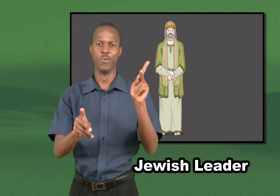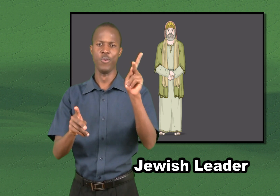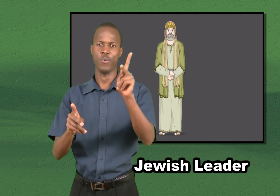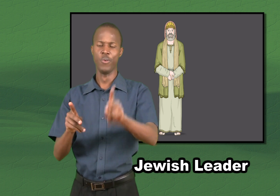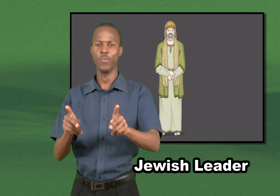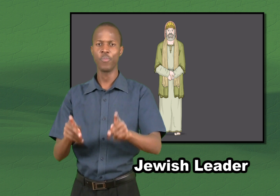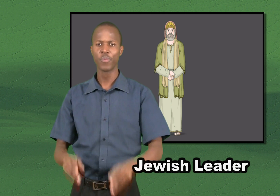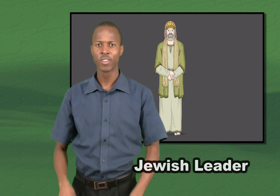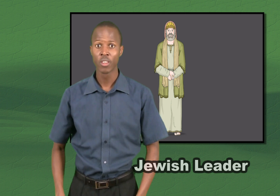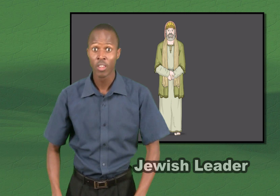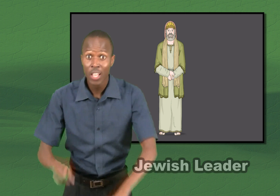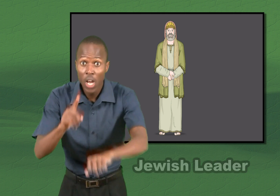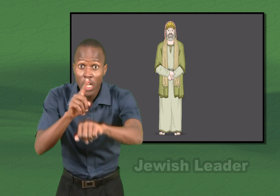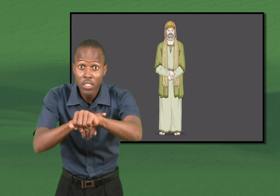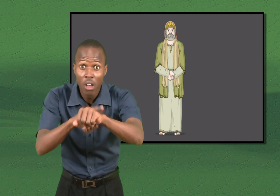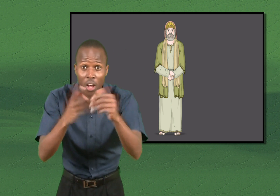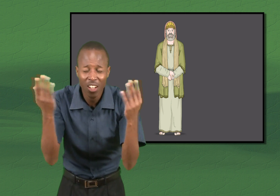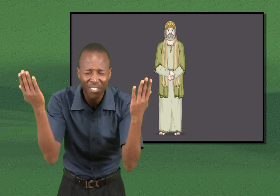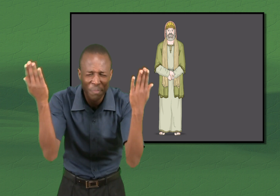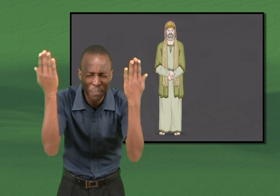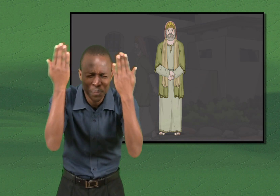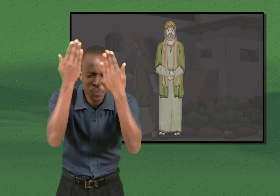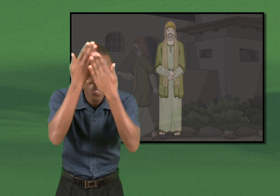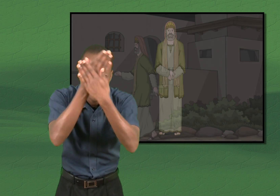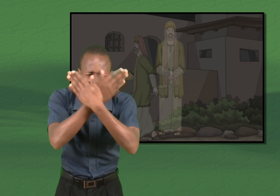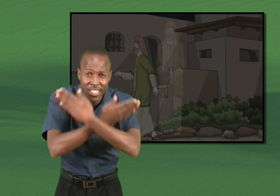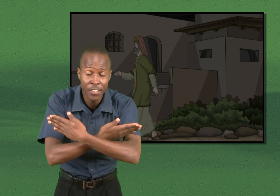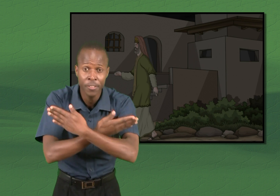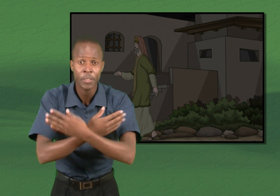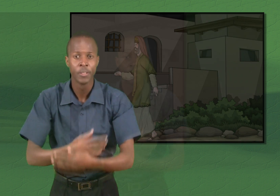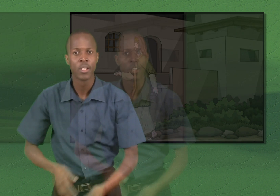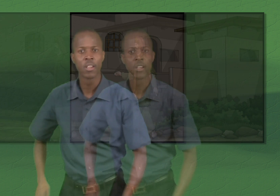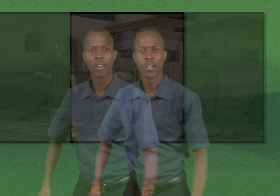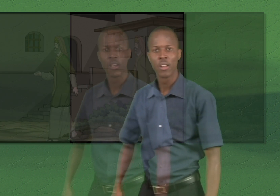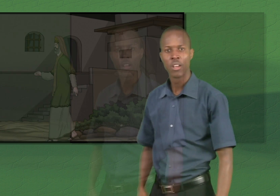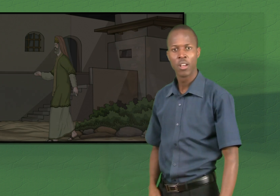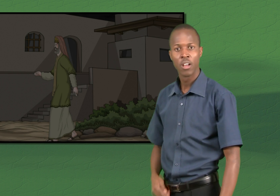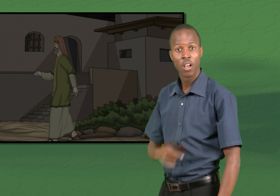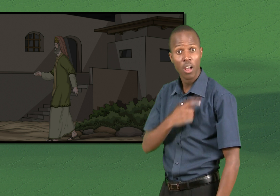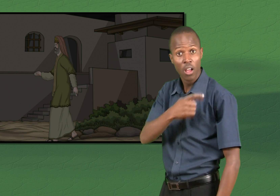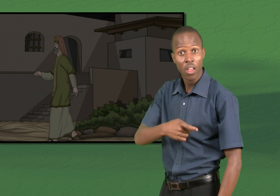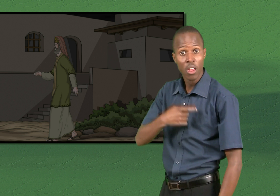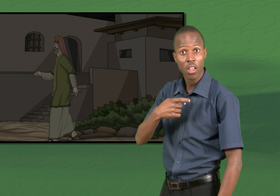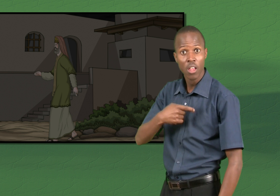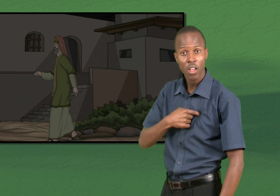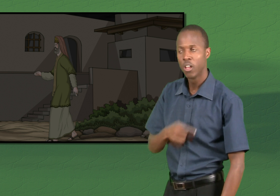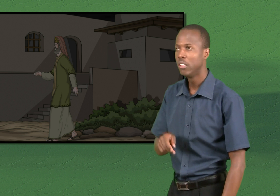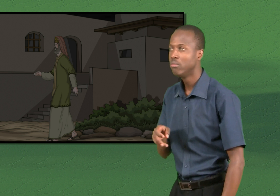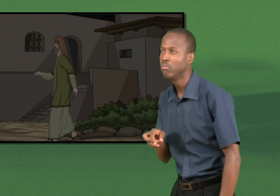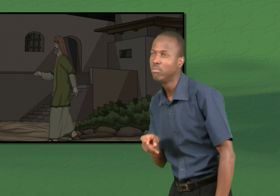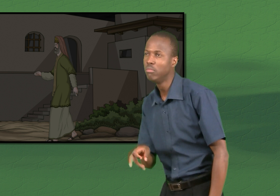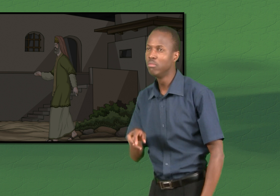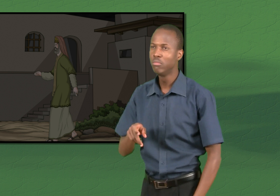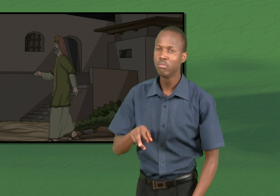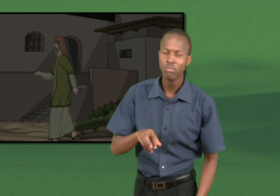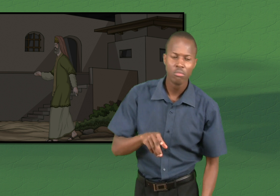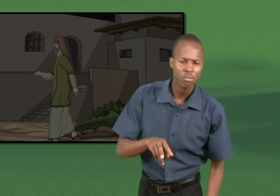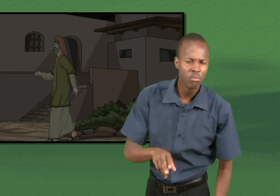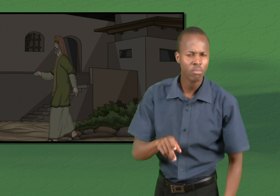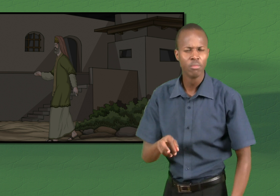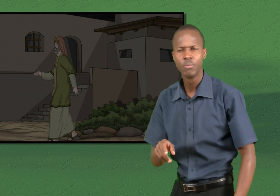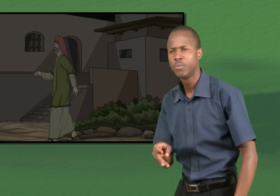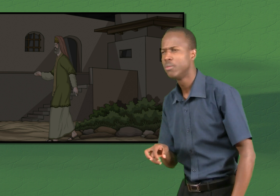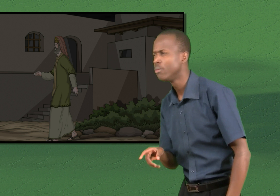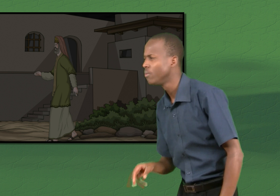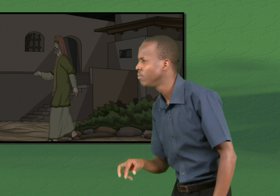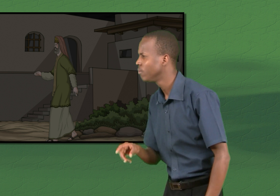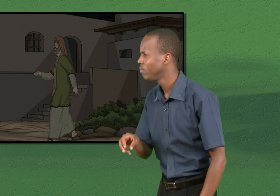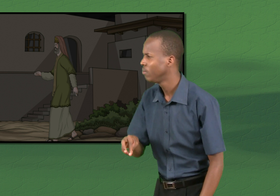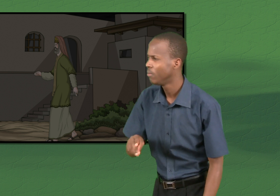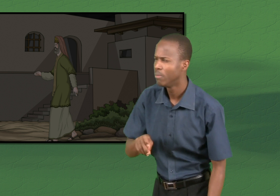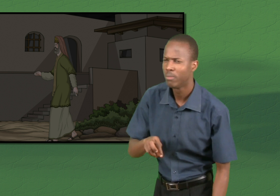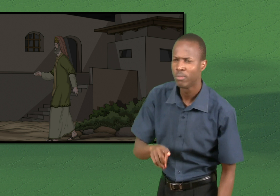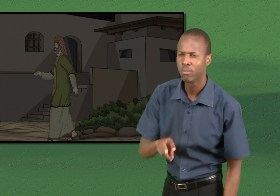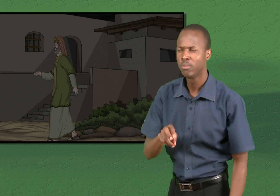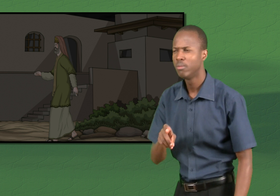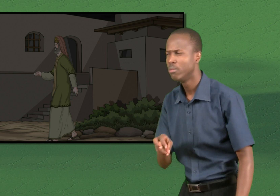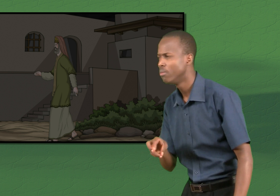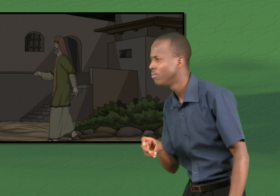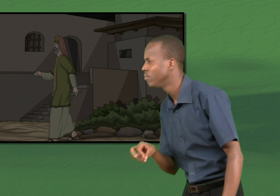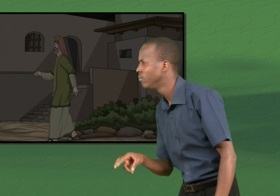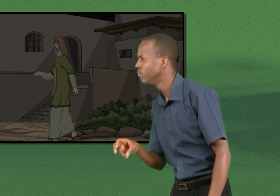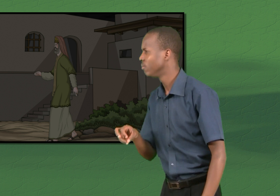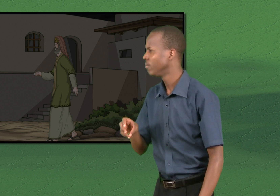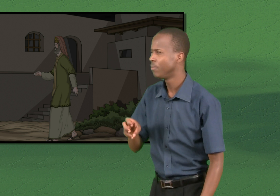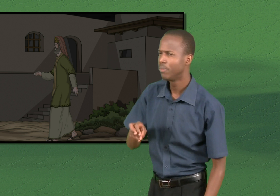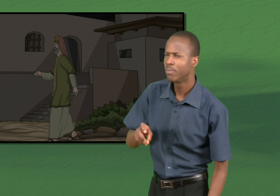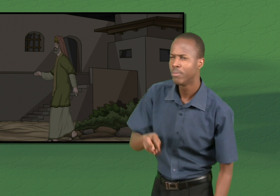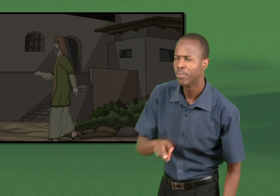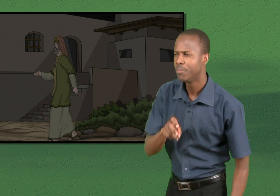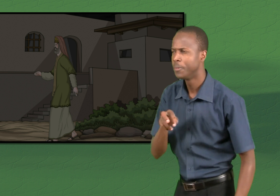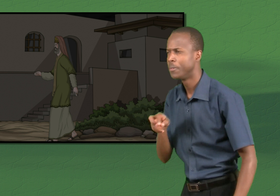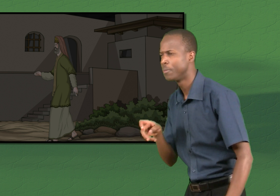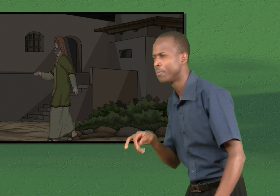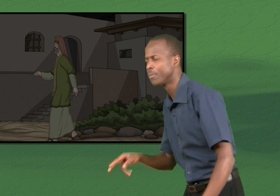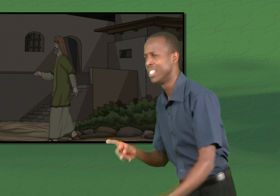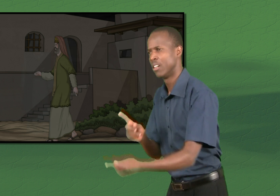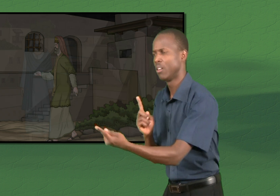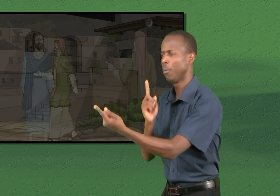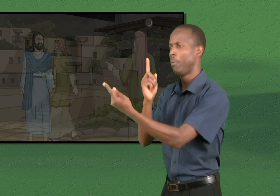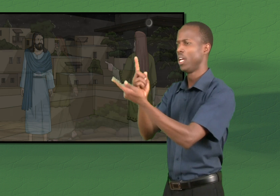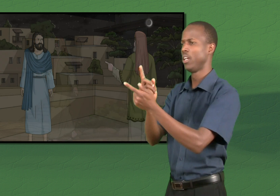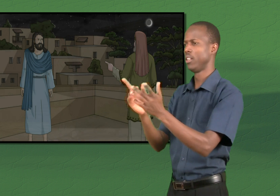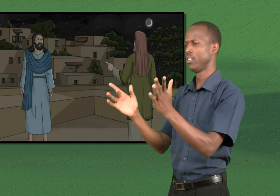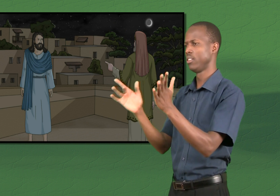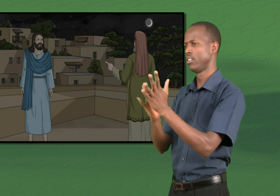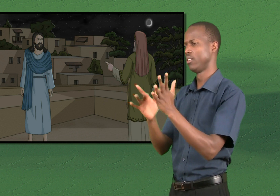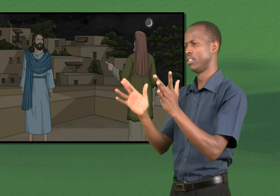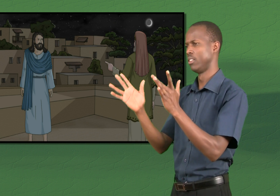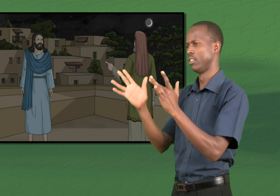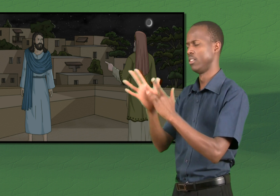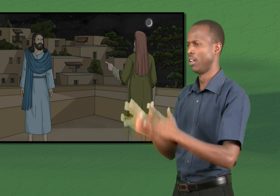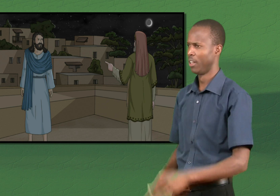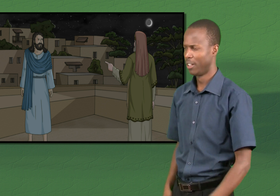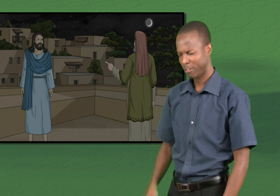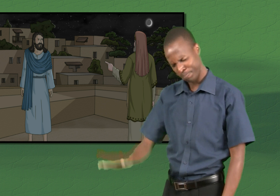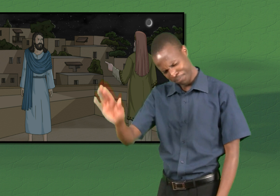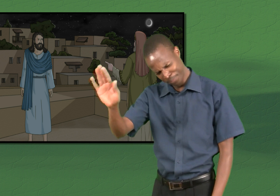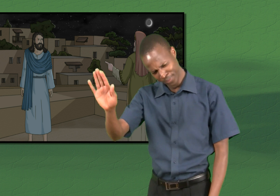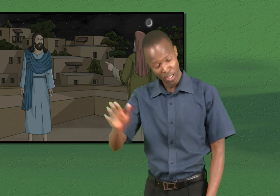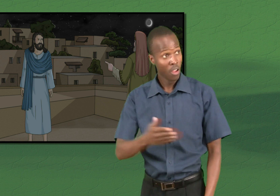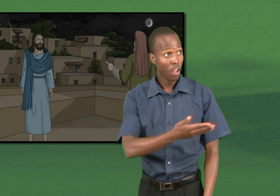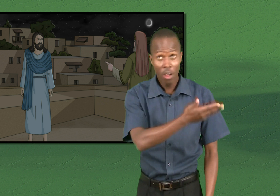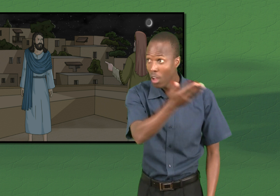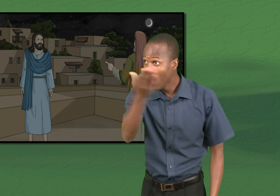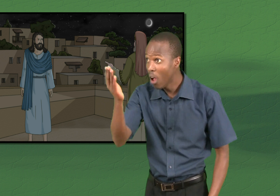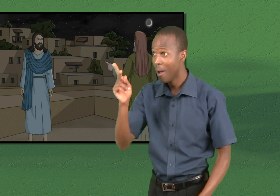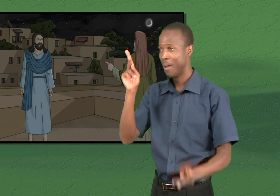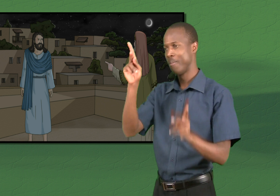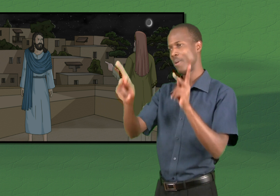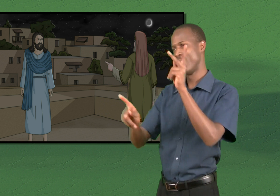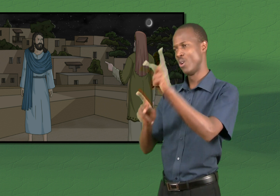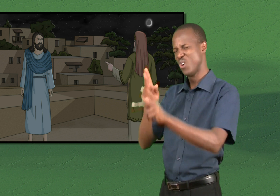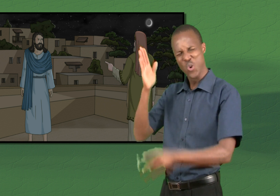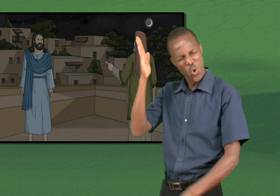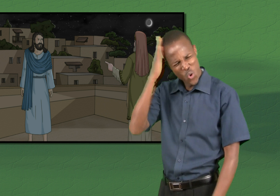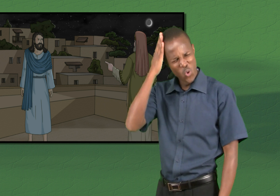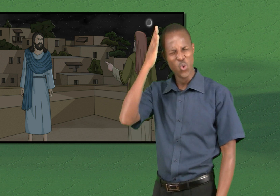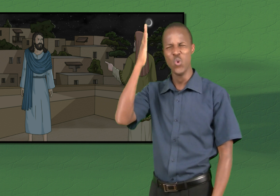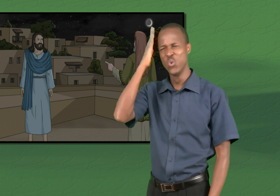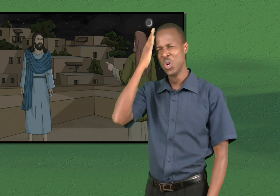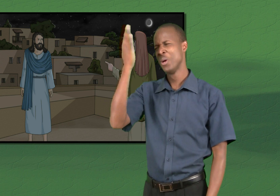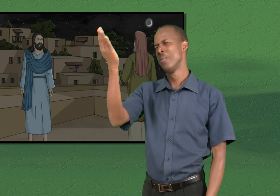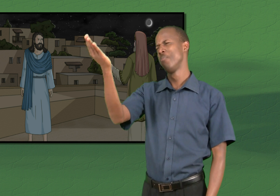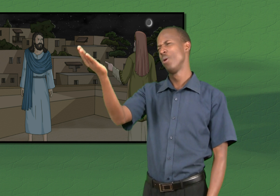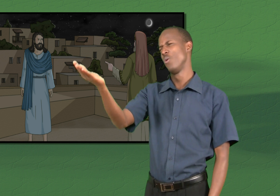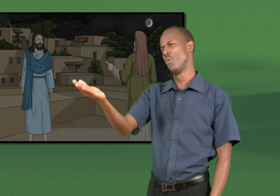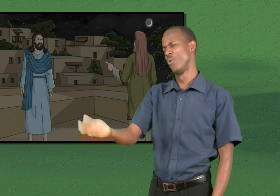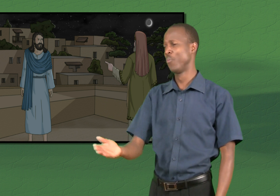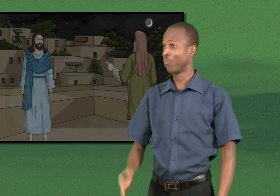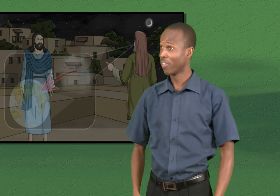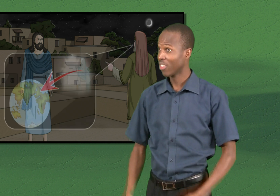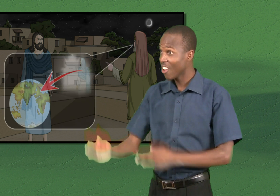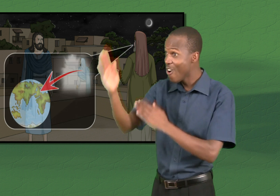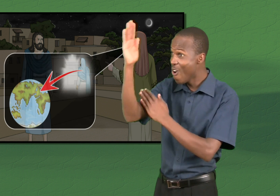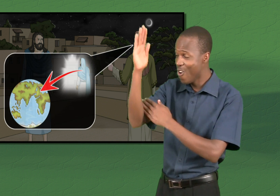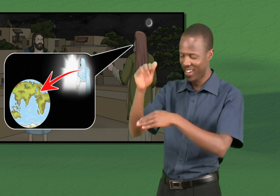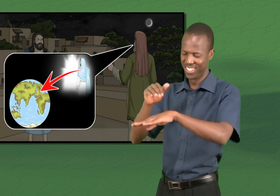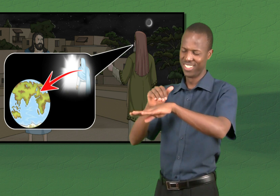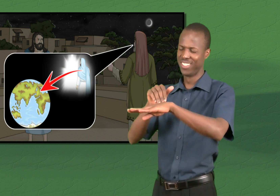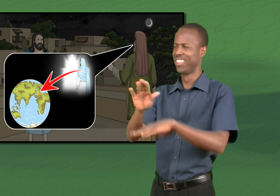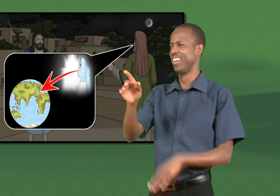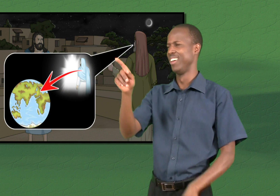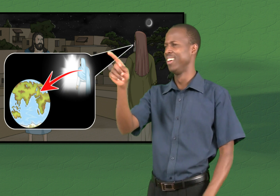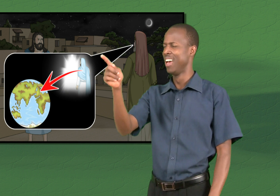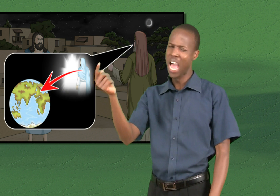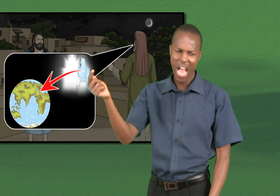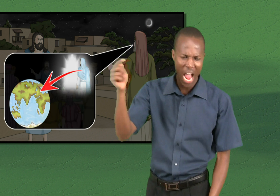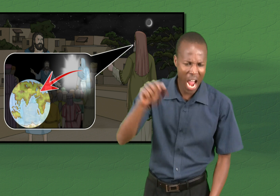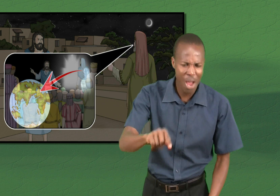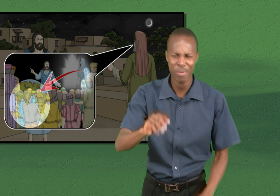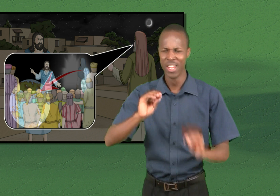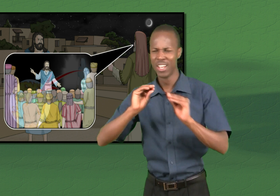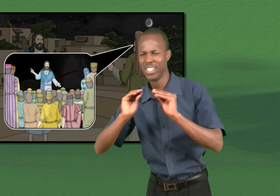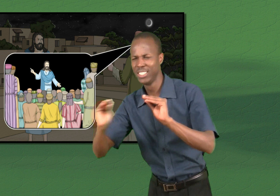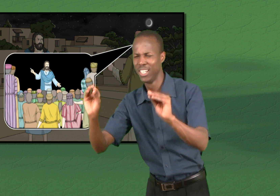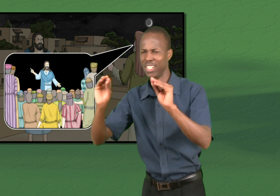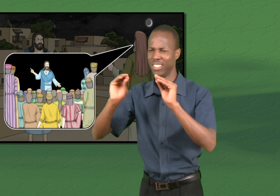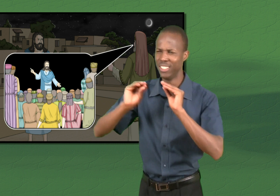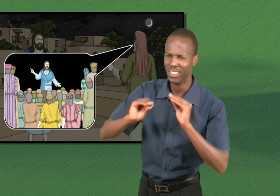He came to Jesus at night and said, “Rabbi, we know that You are a teacher who has come from God.